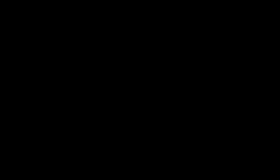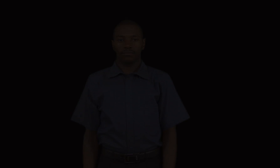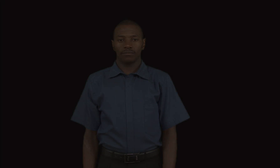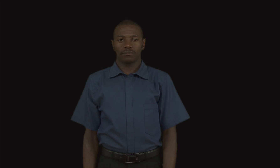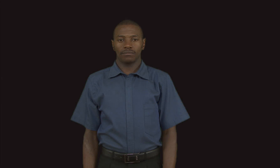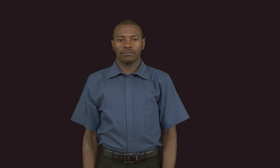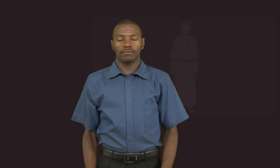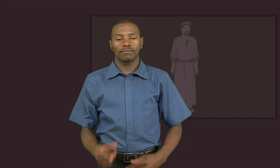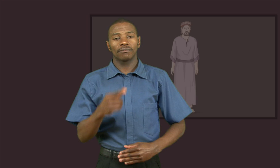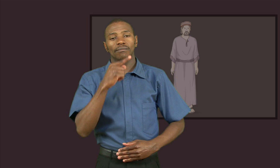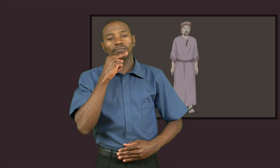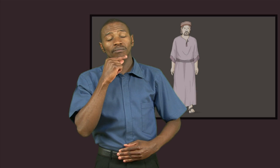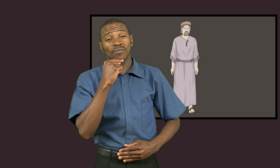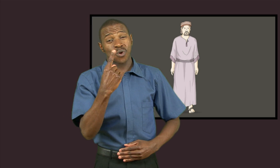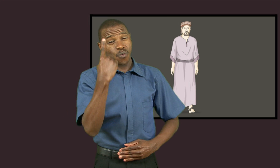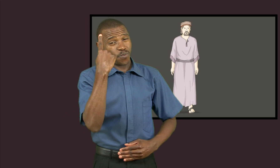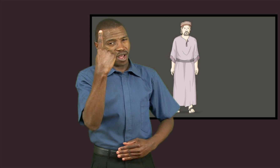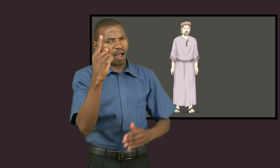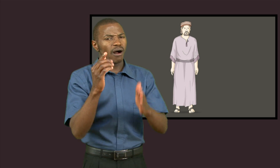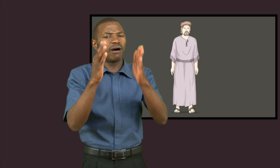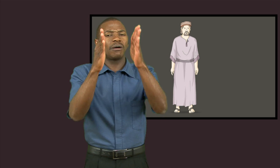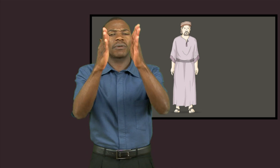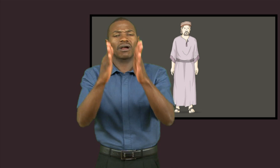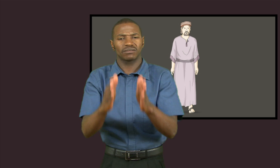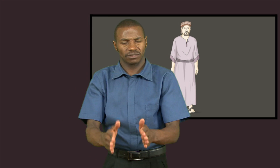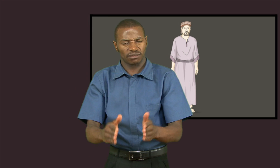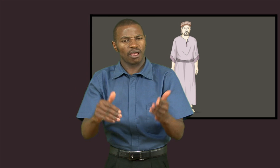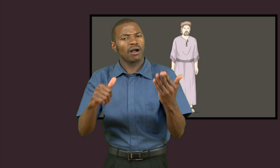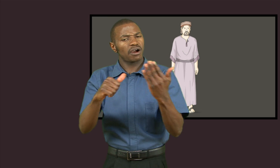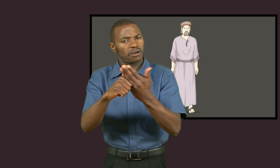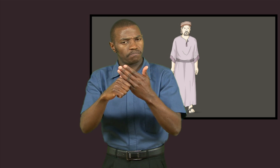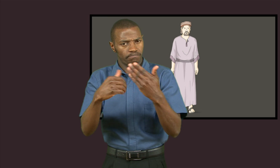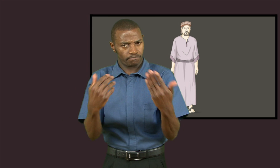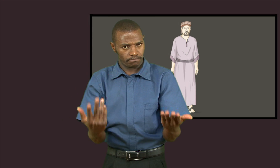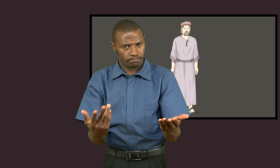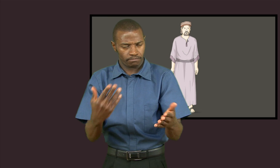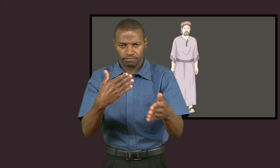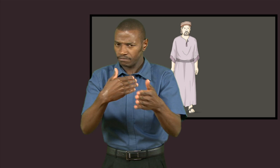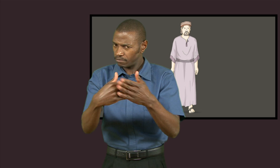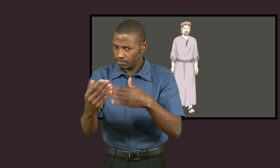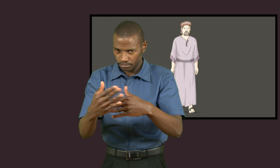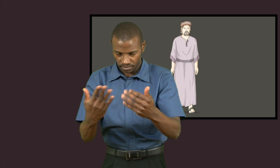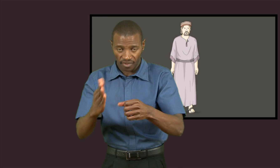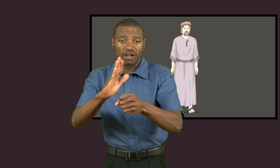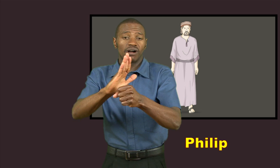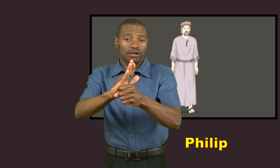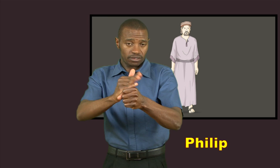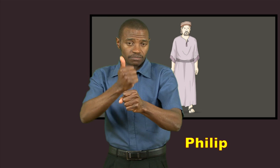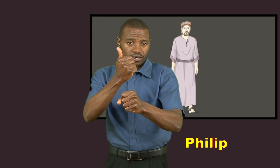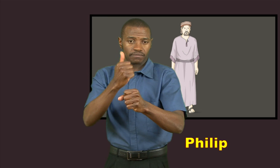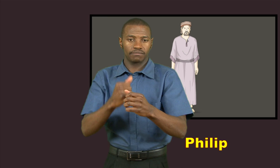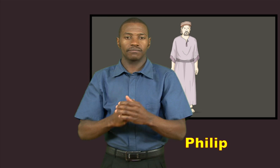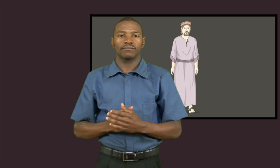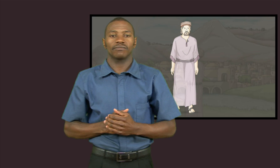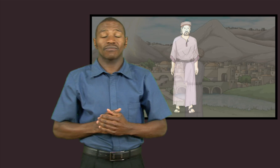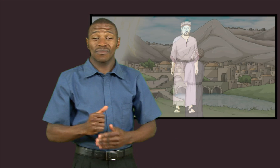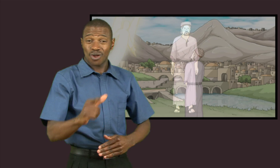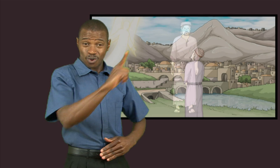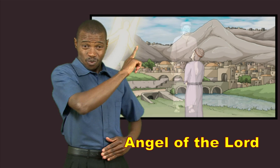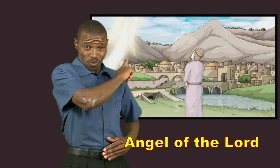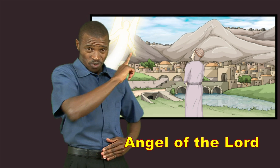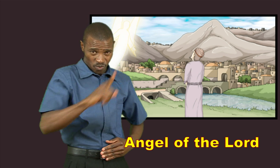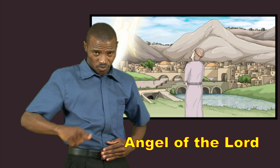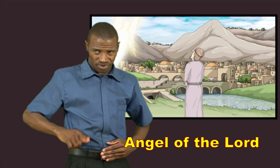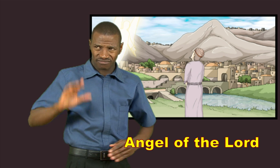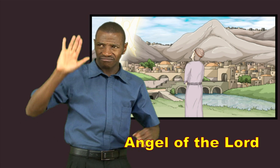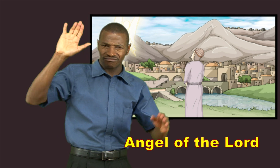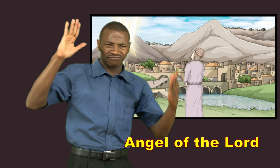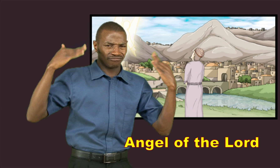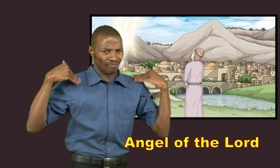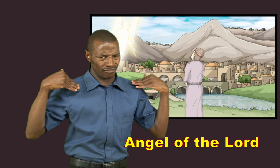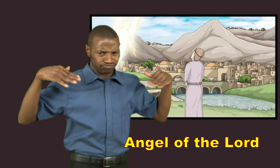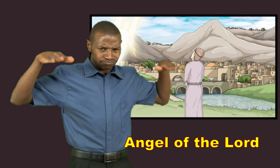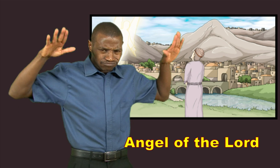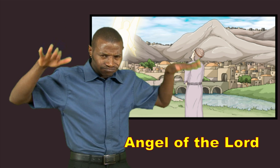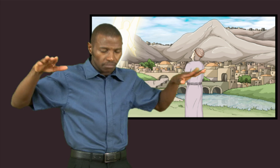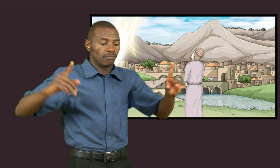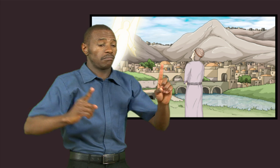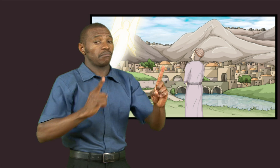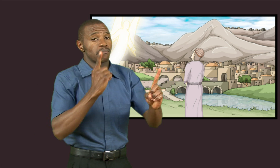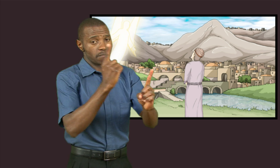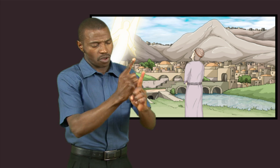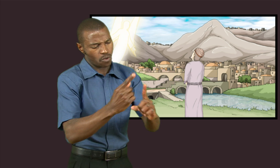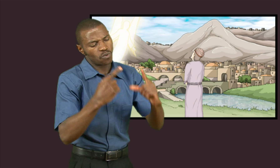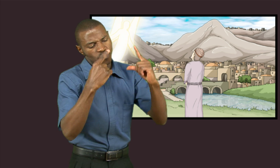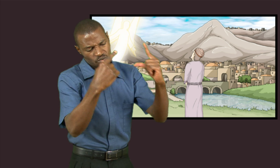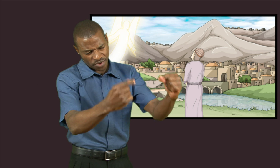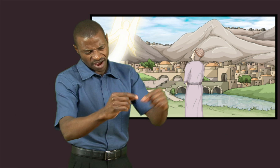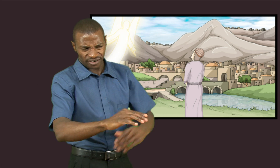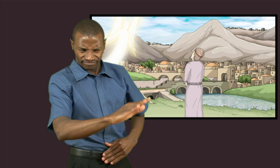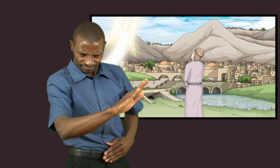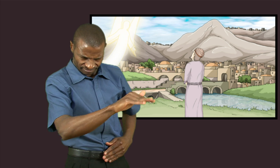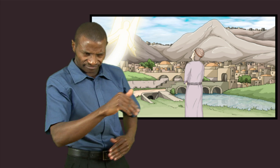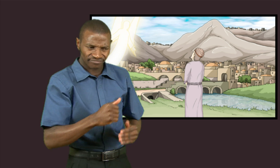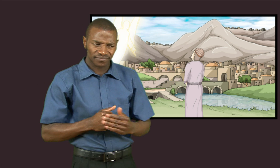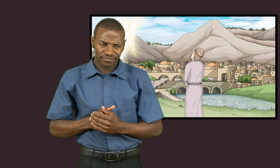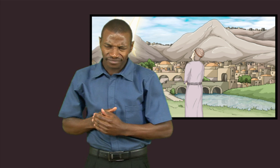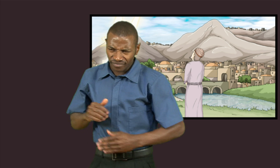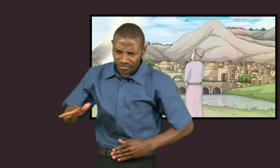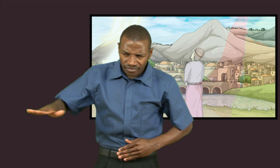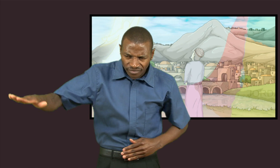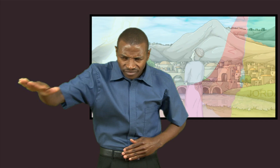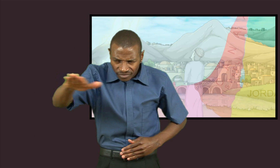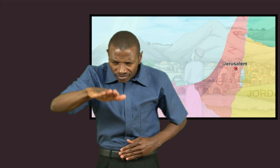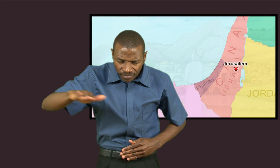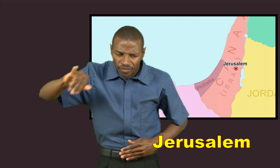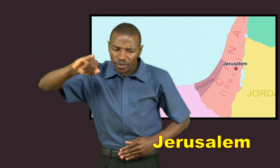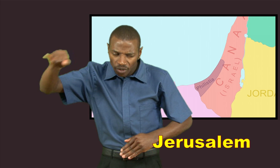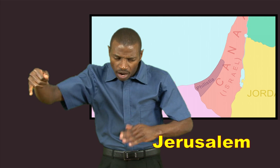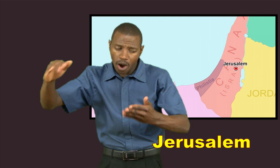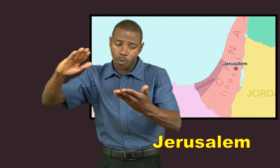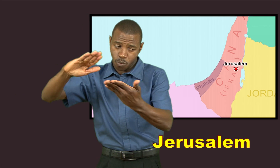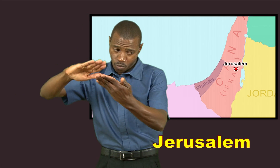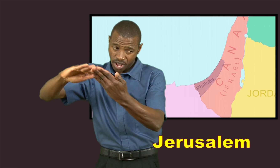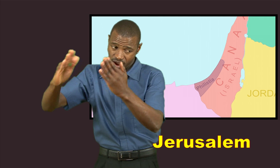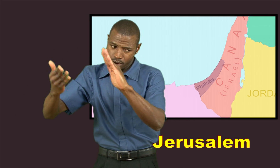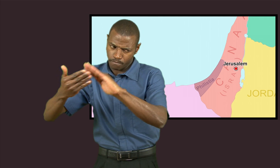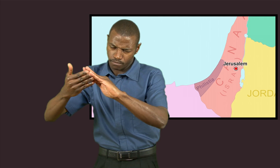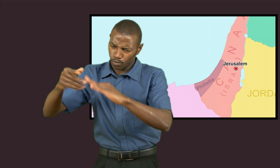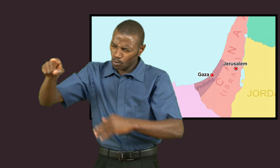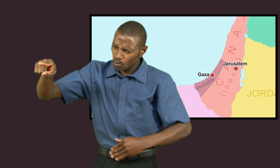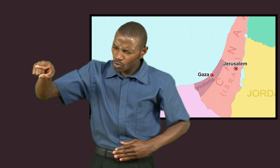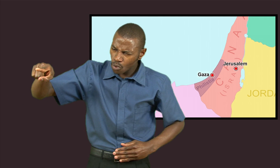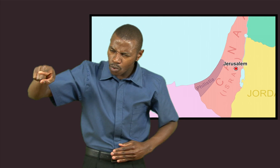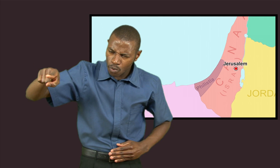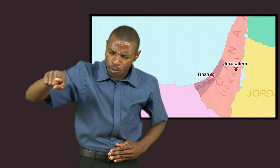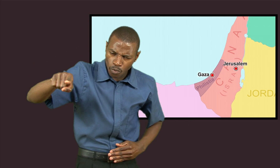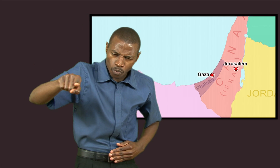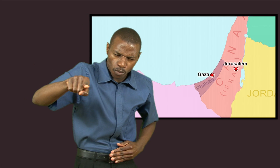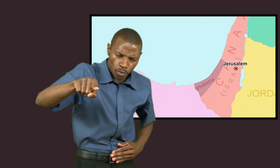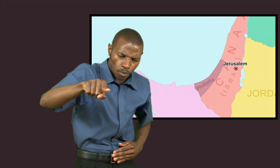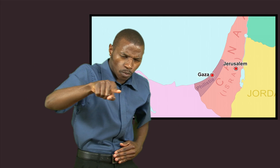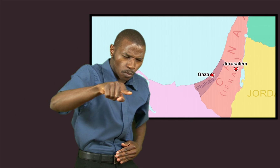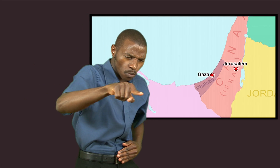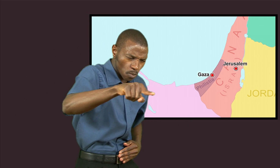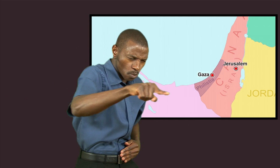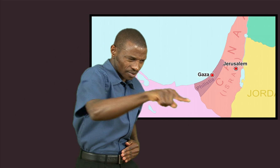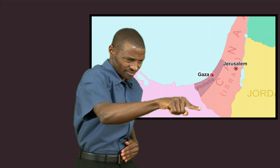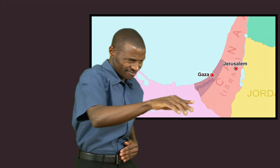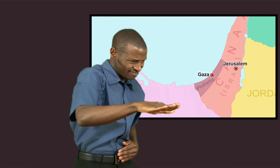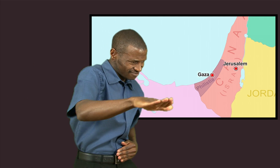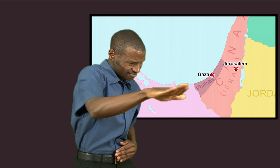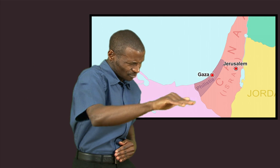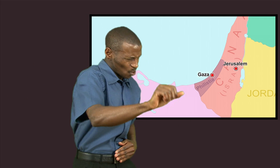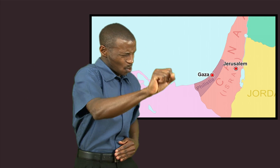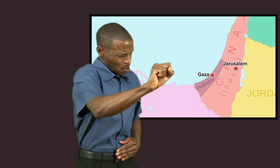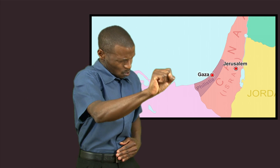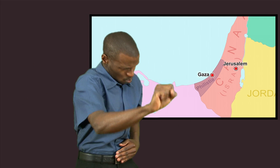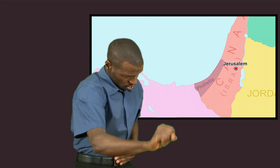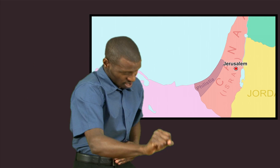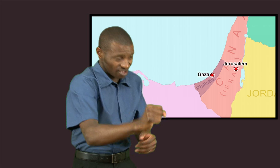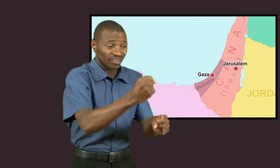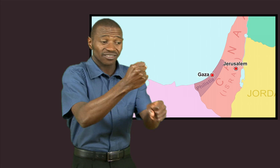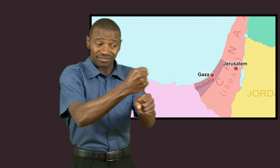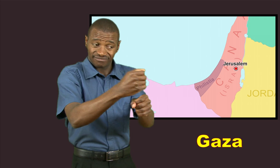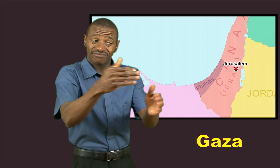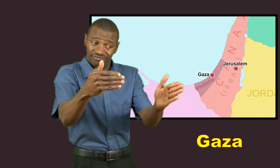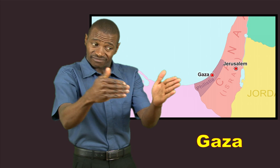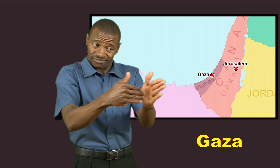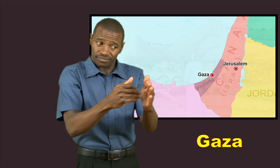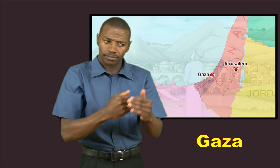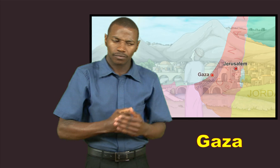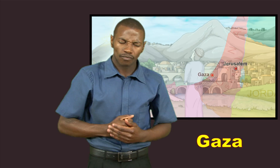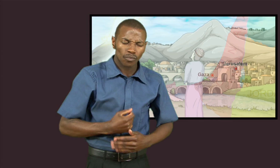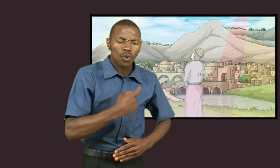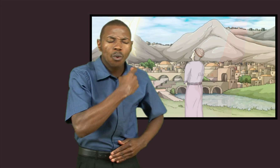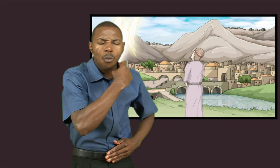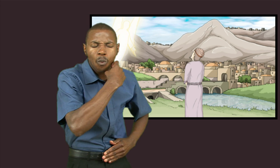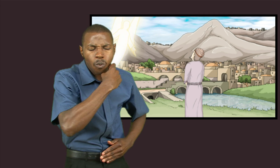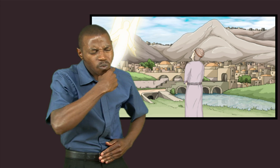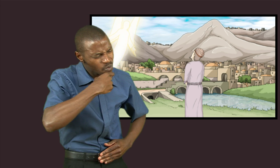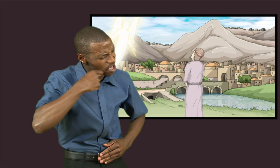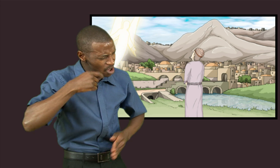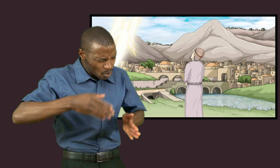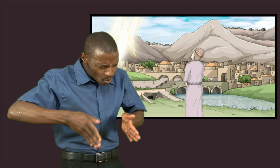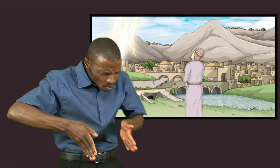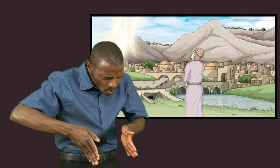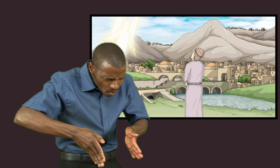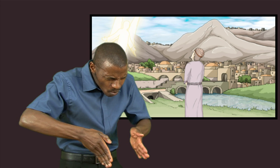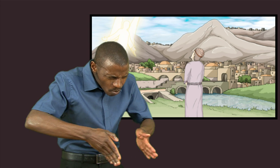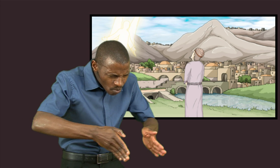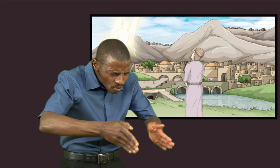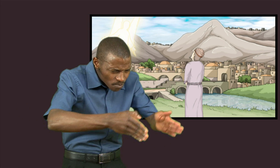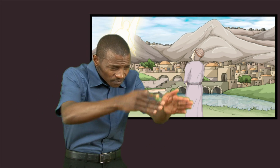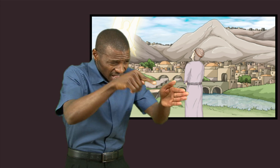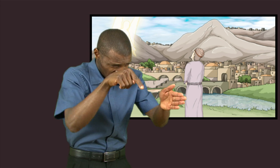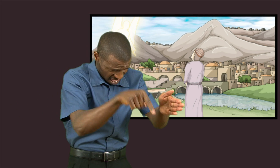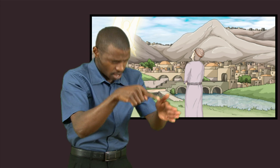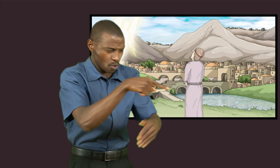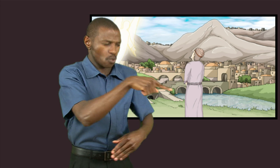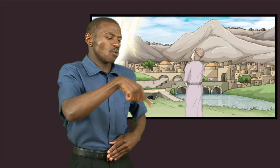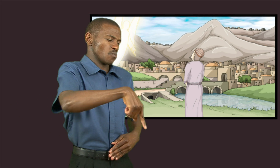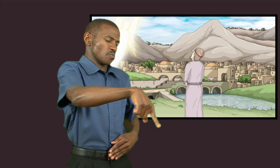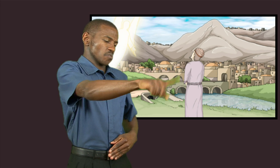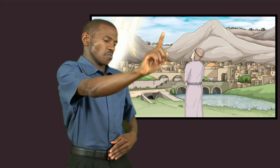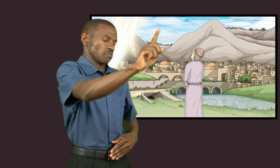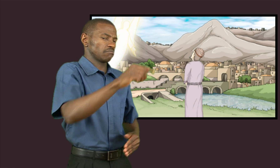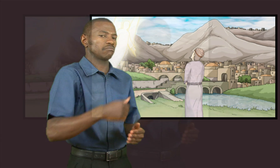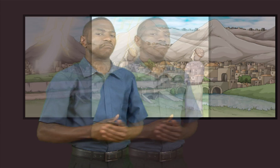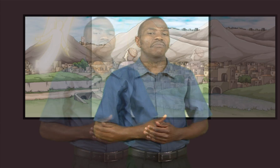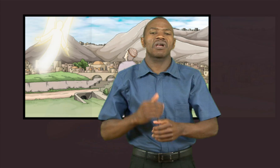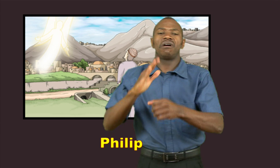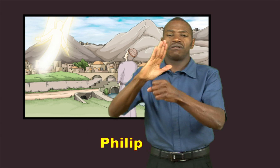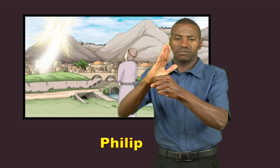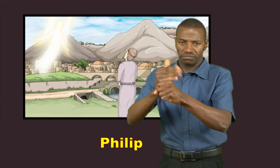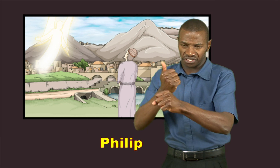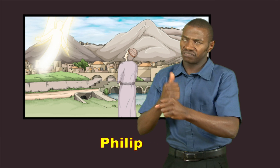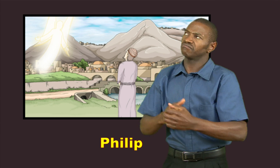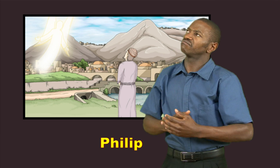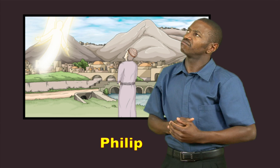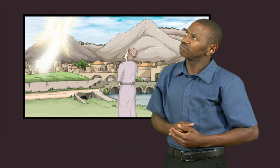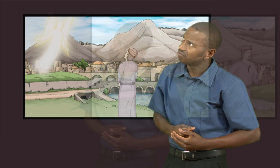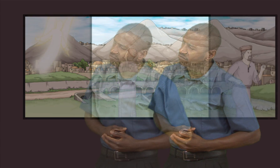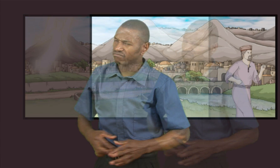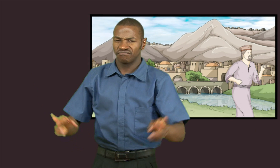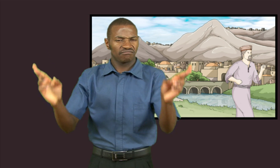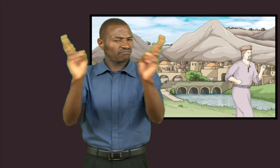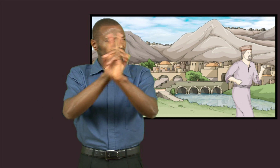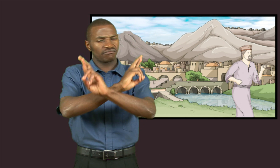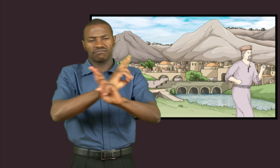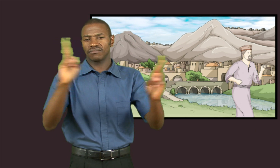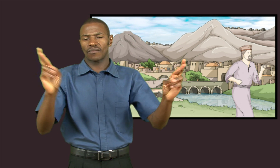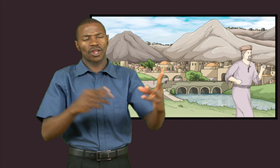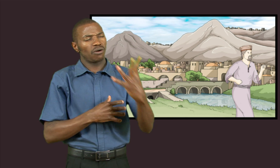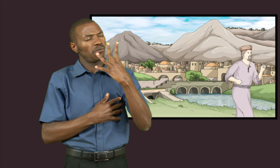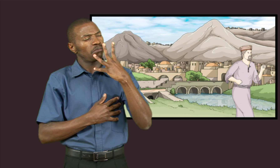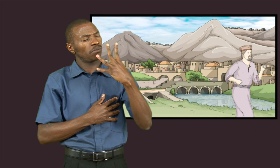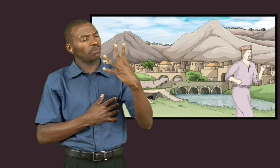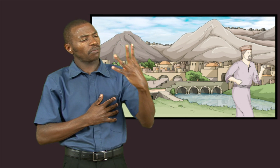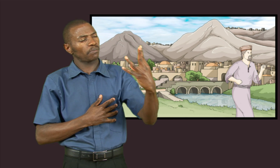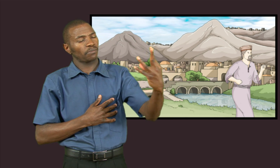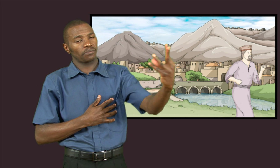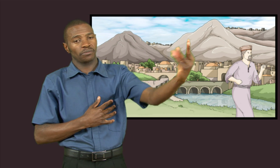Now an angel of the Lord said to Philip, “Get up and go south to the desert road that goes down from Jerusalem to Gaza.”